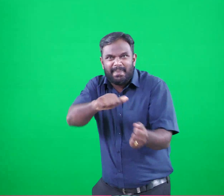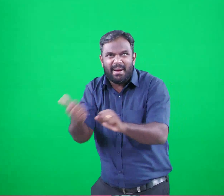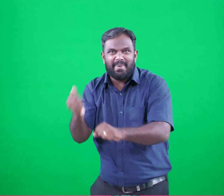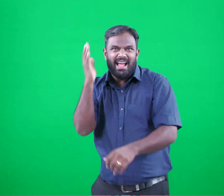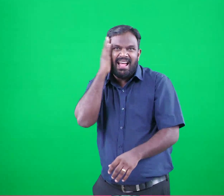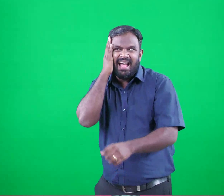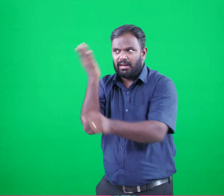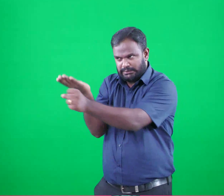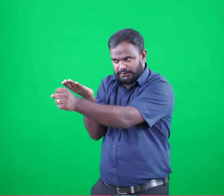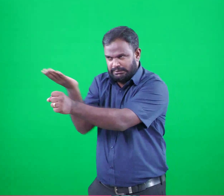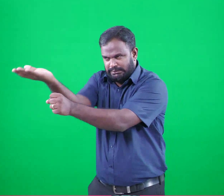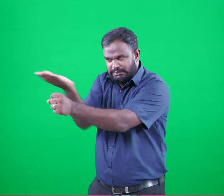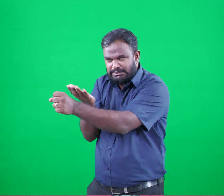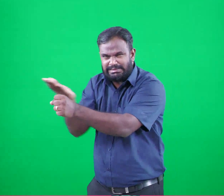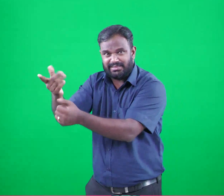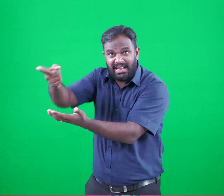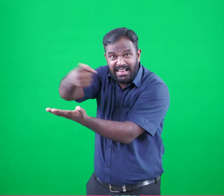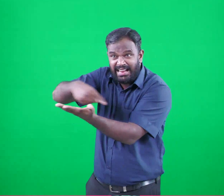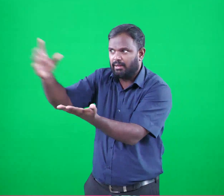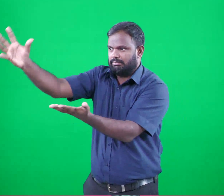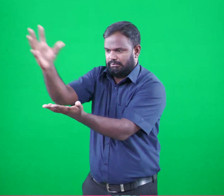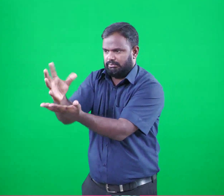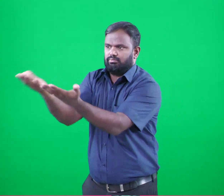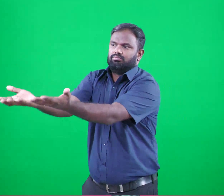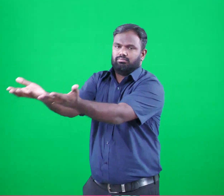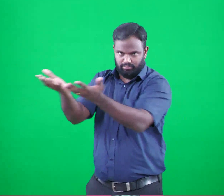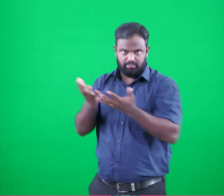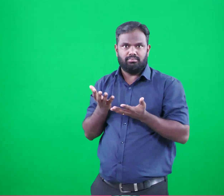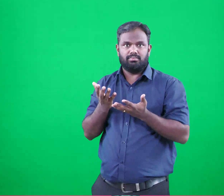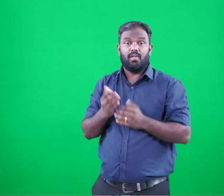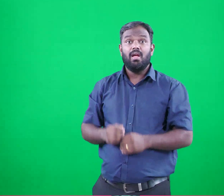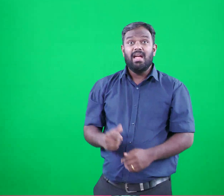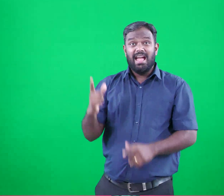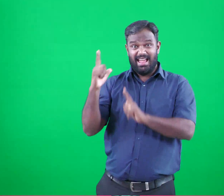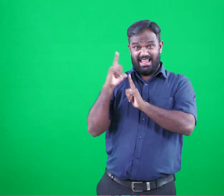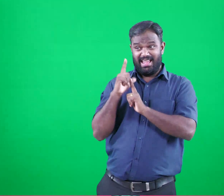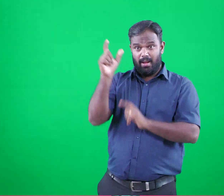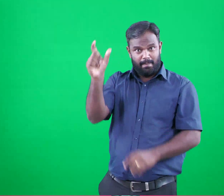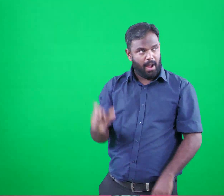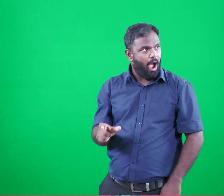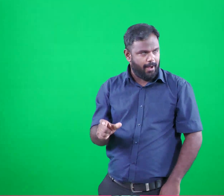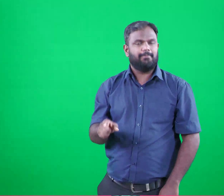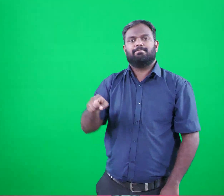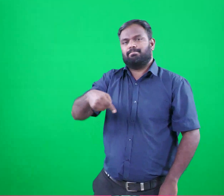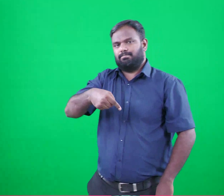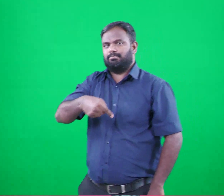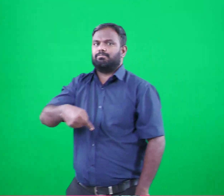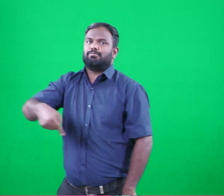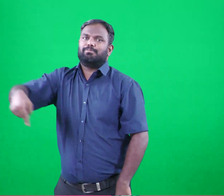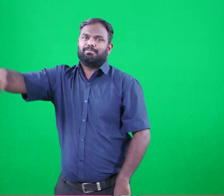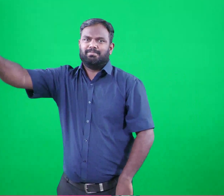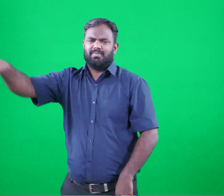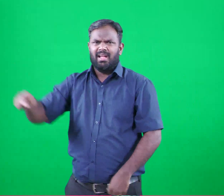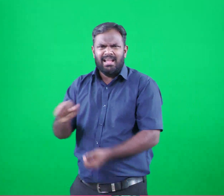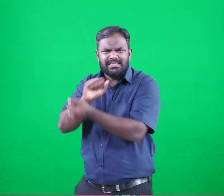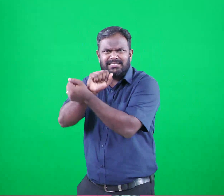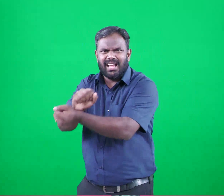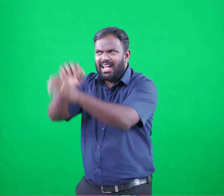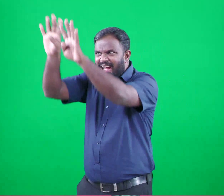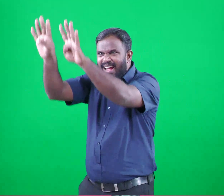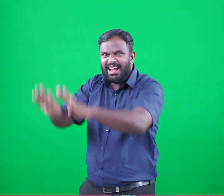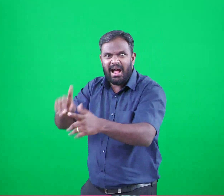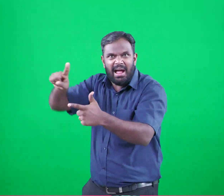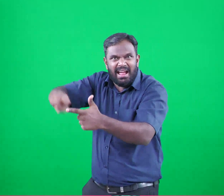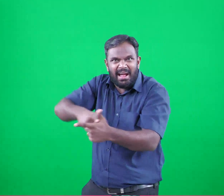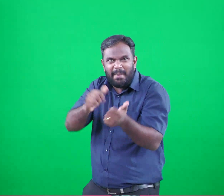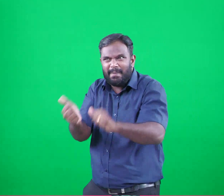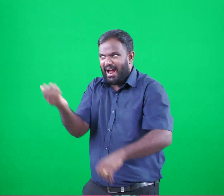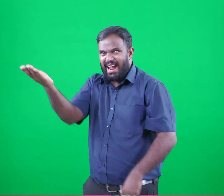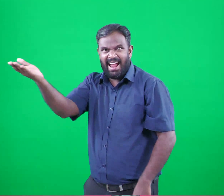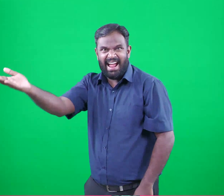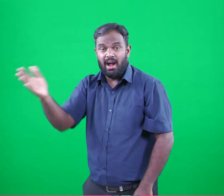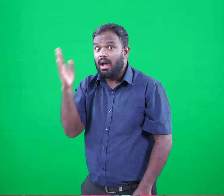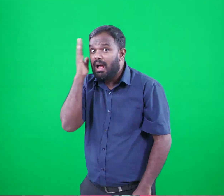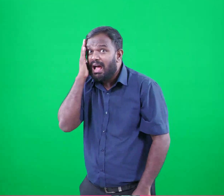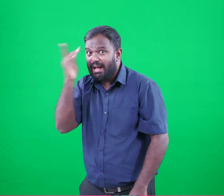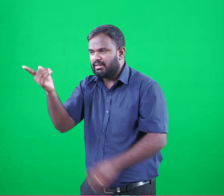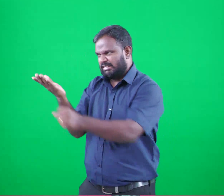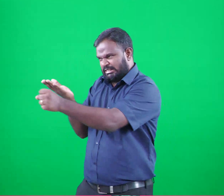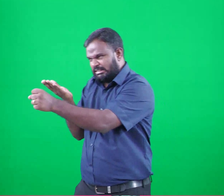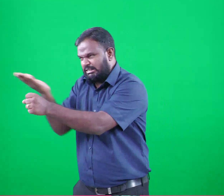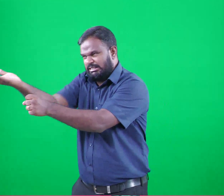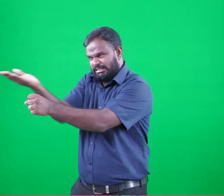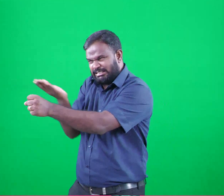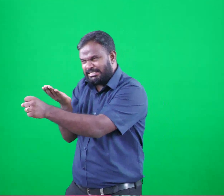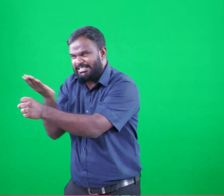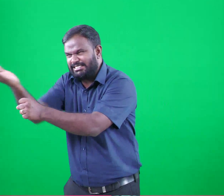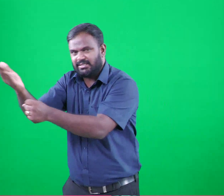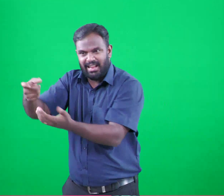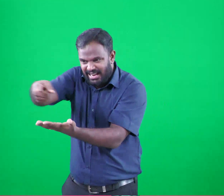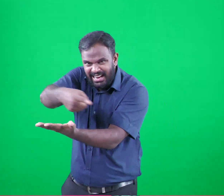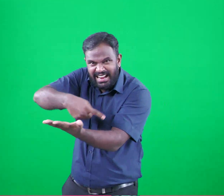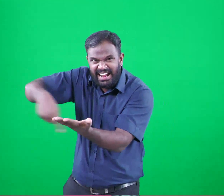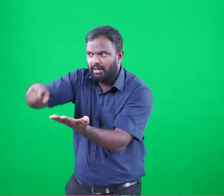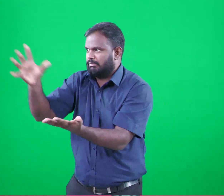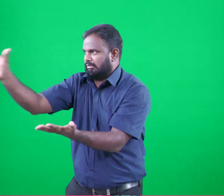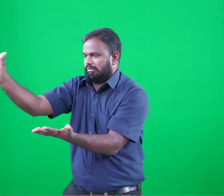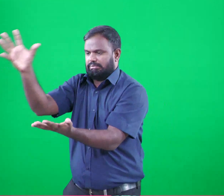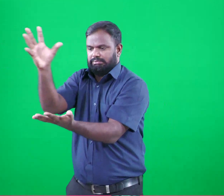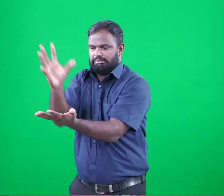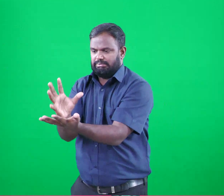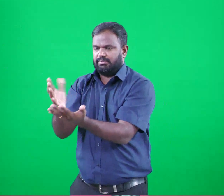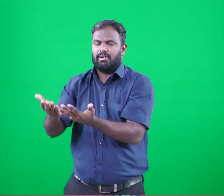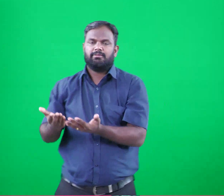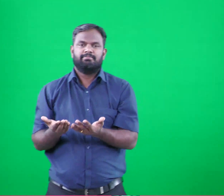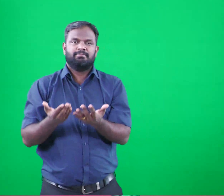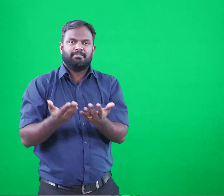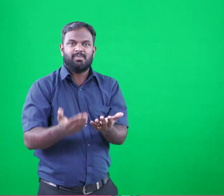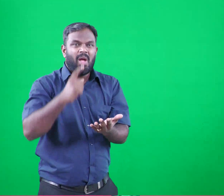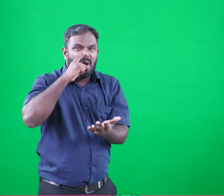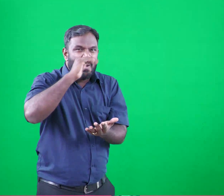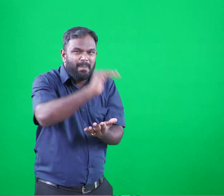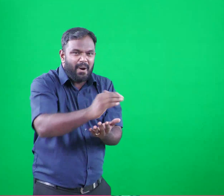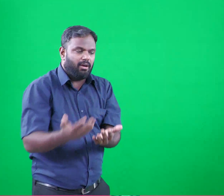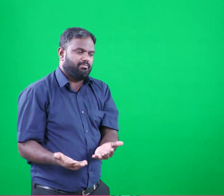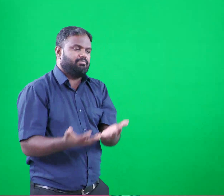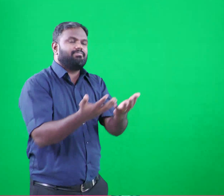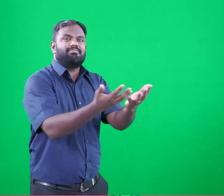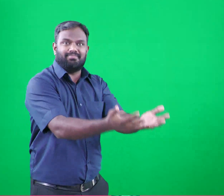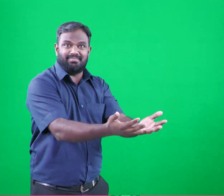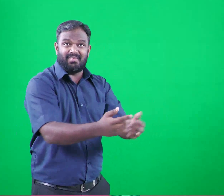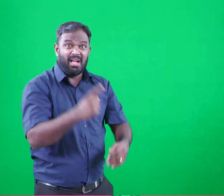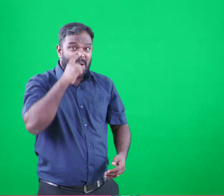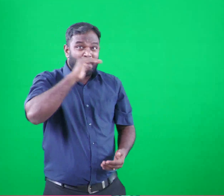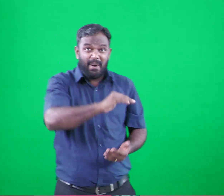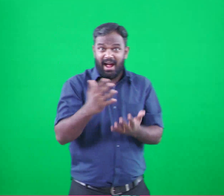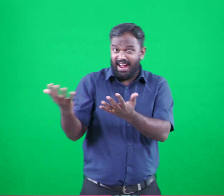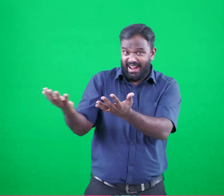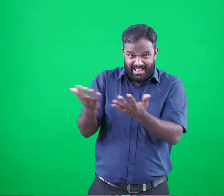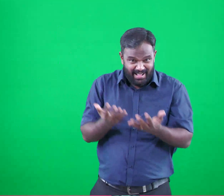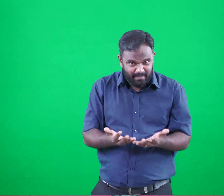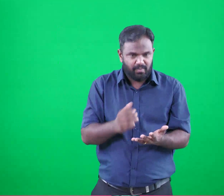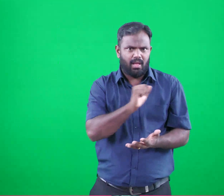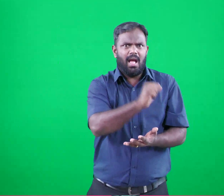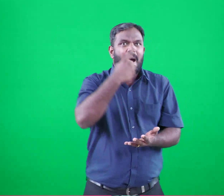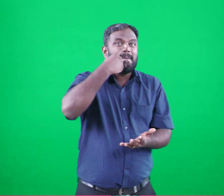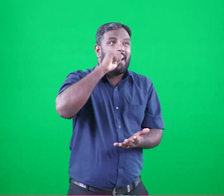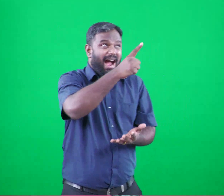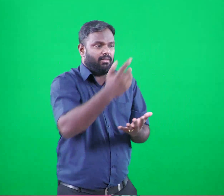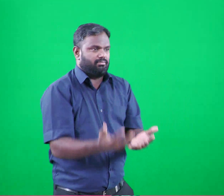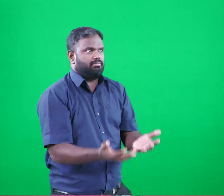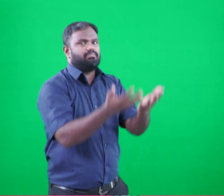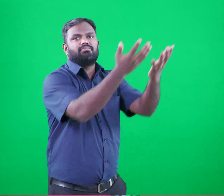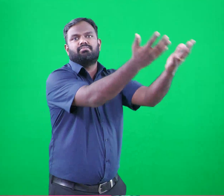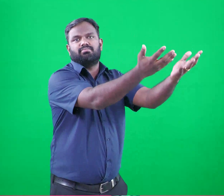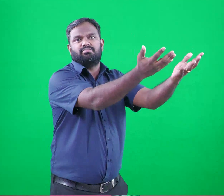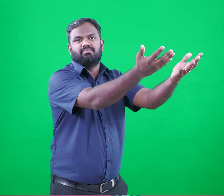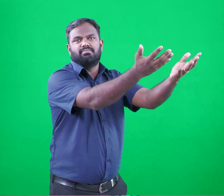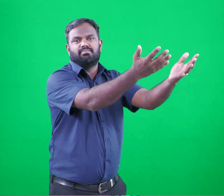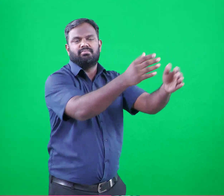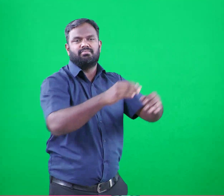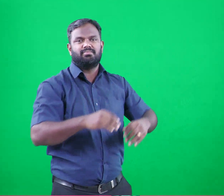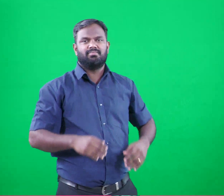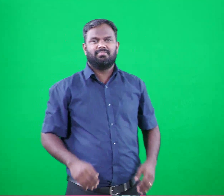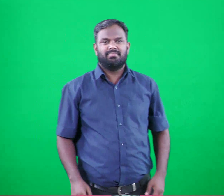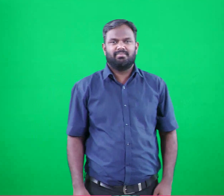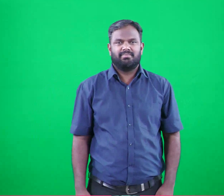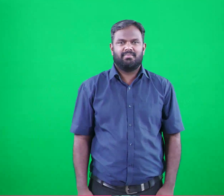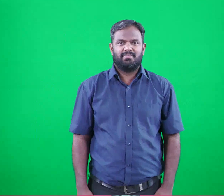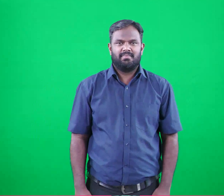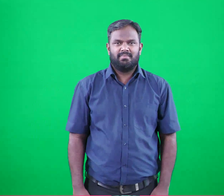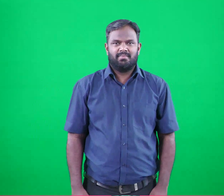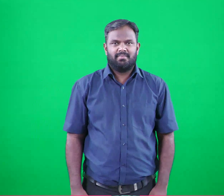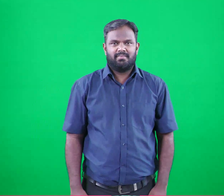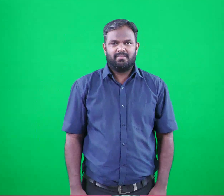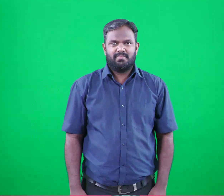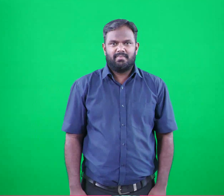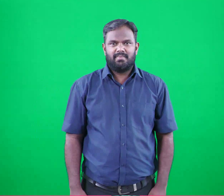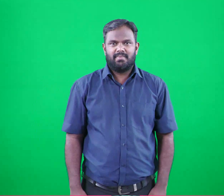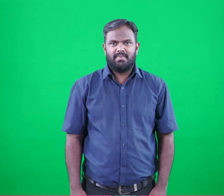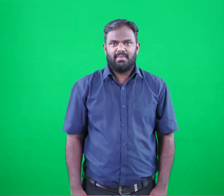He sent an executioner, who went and beheaded him in the prison. The man brought John's head on a platter and presented it to the girl, who gave it to her mother.